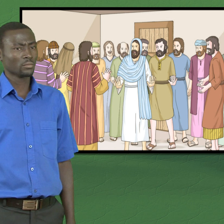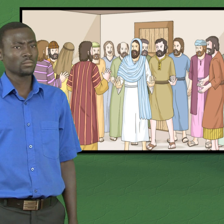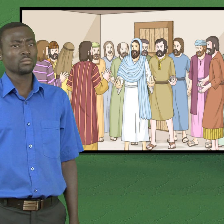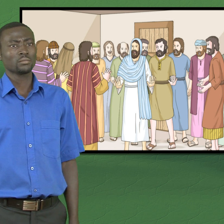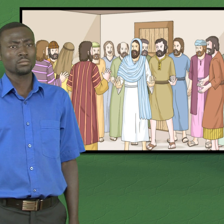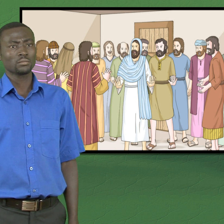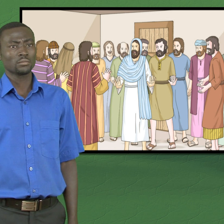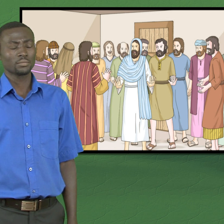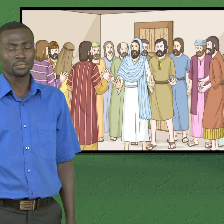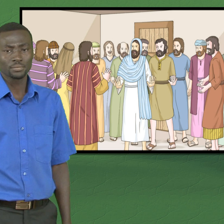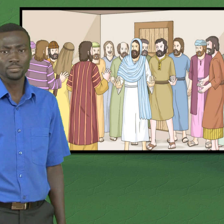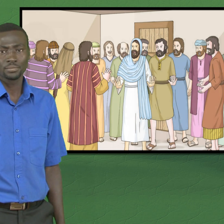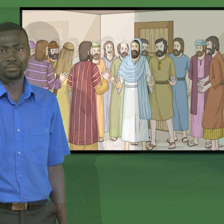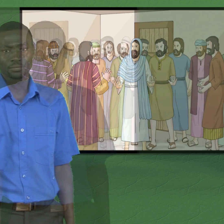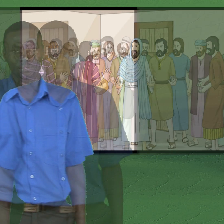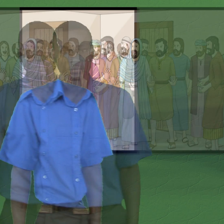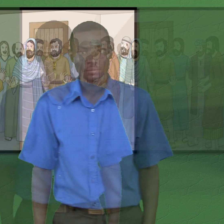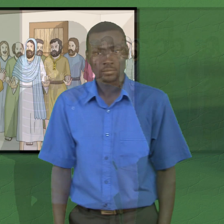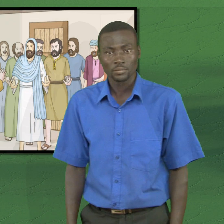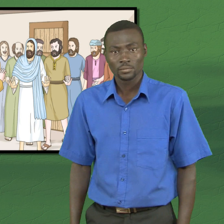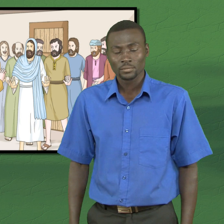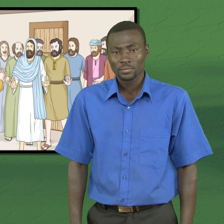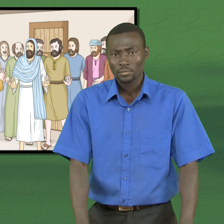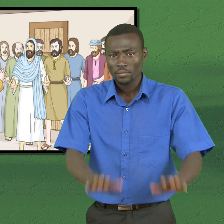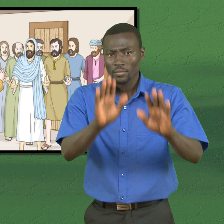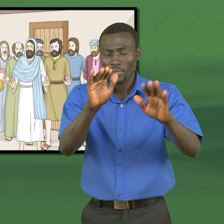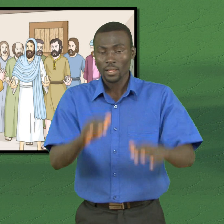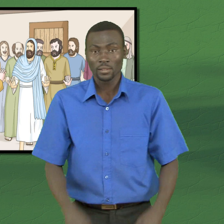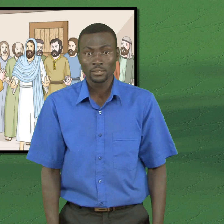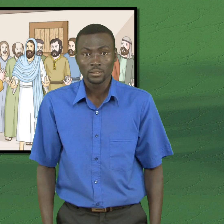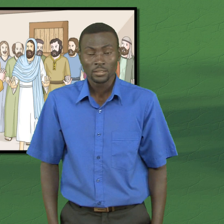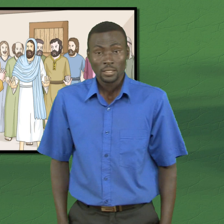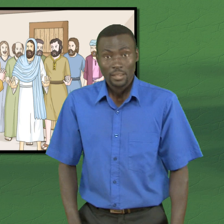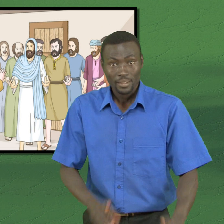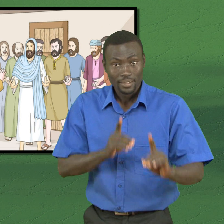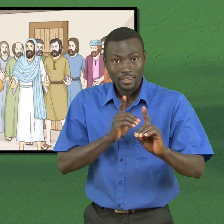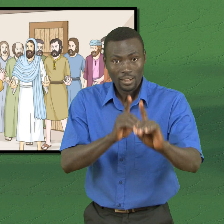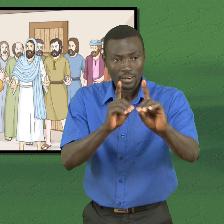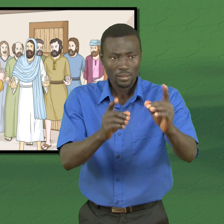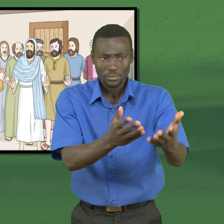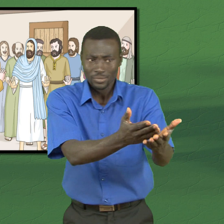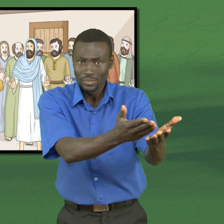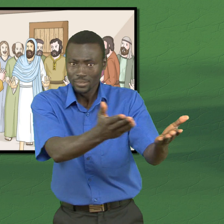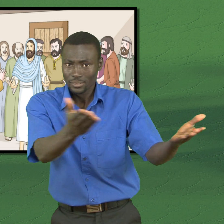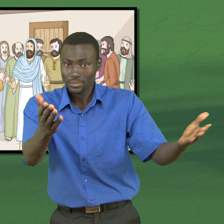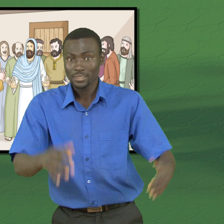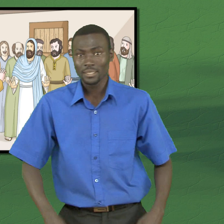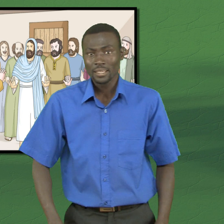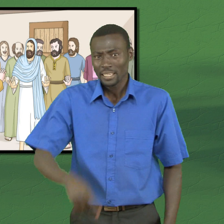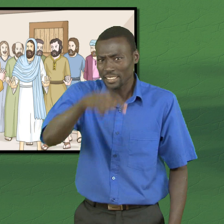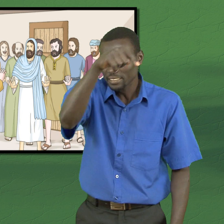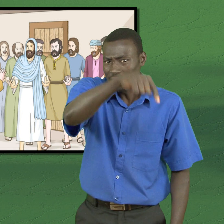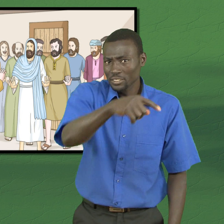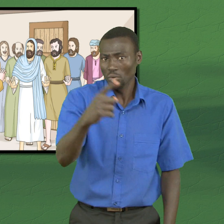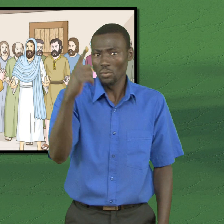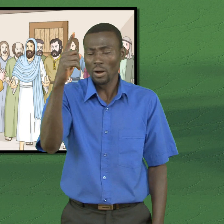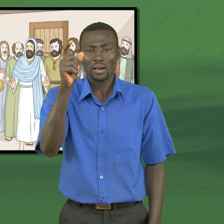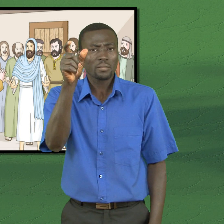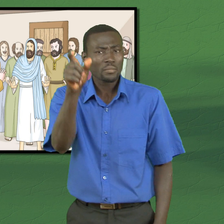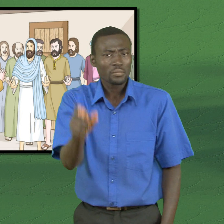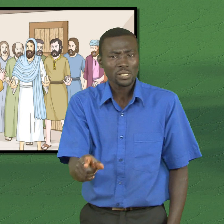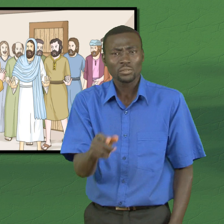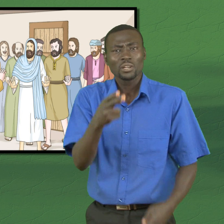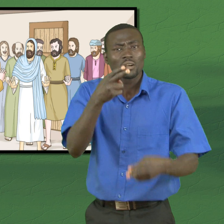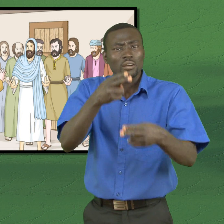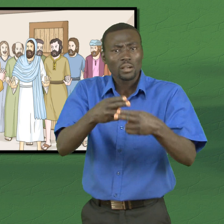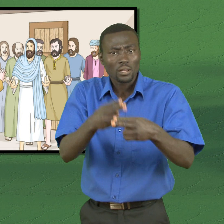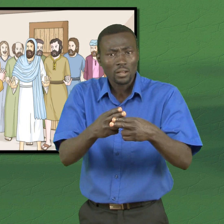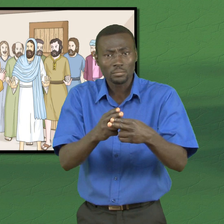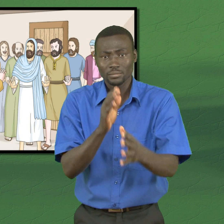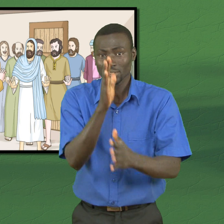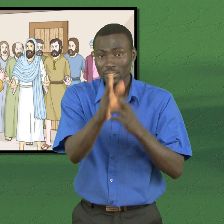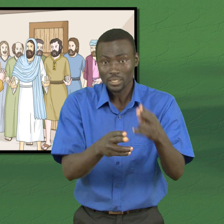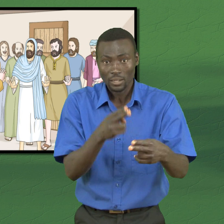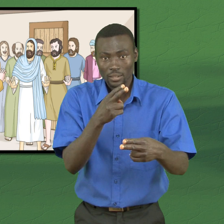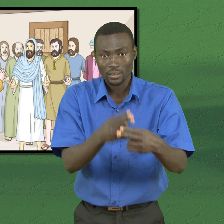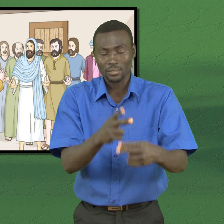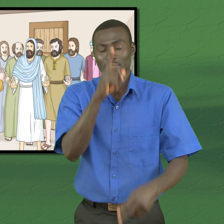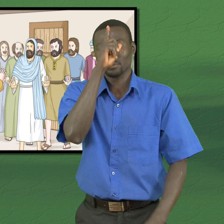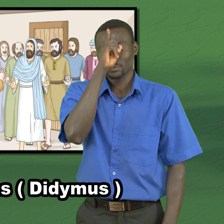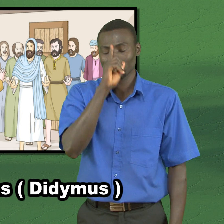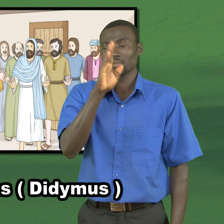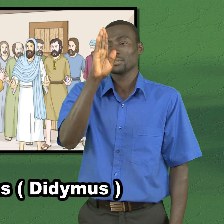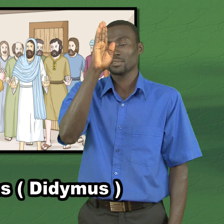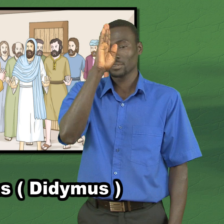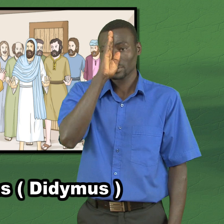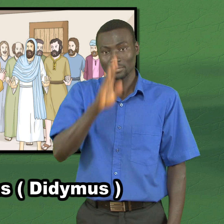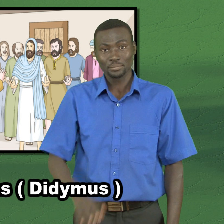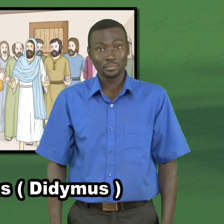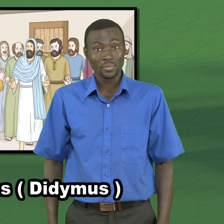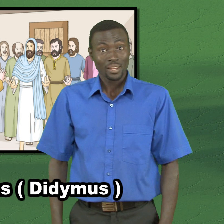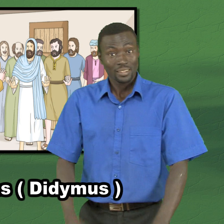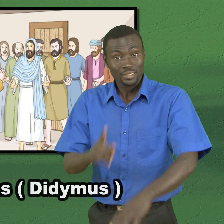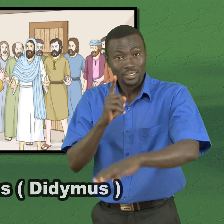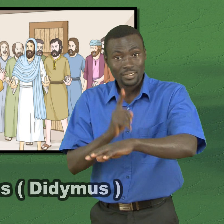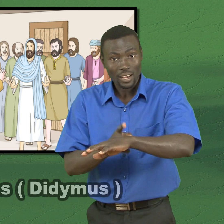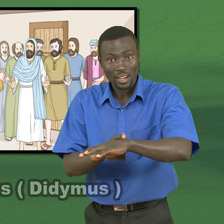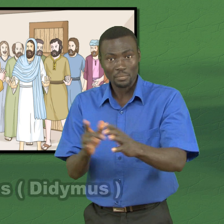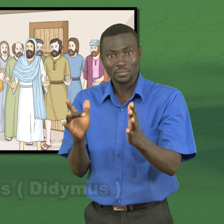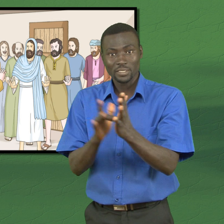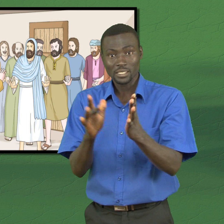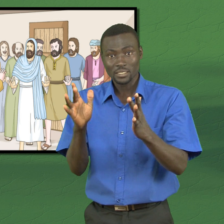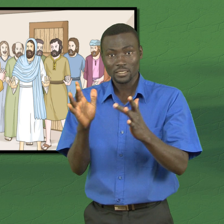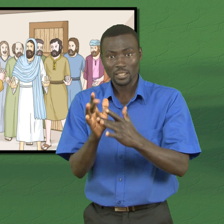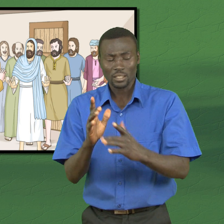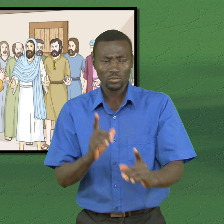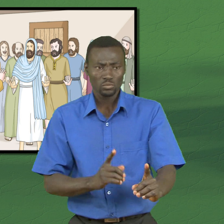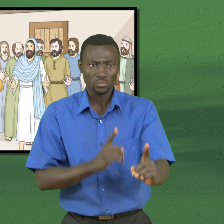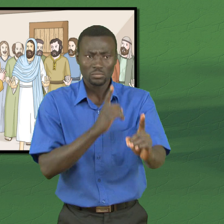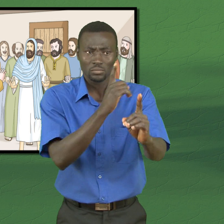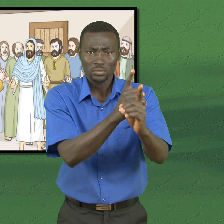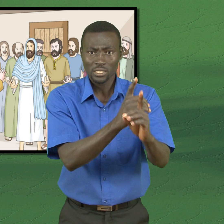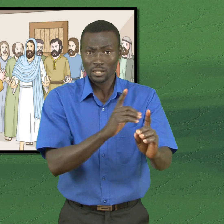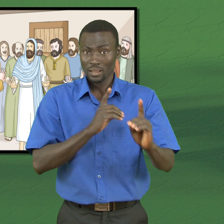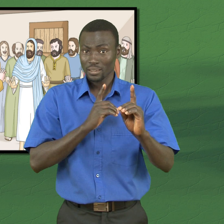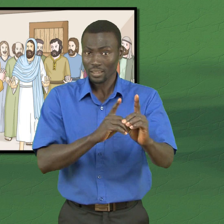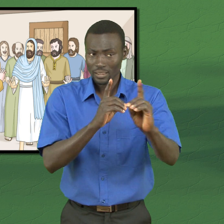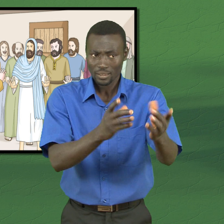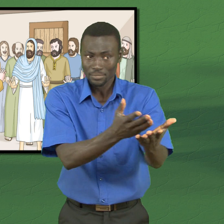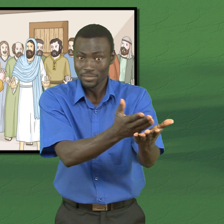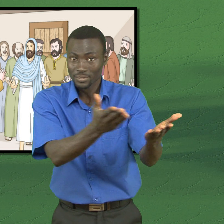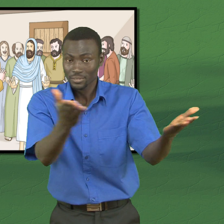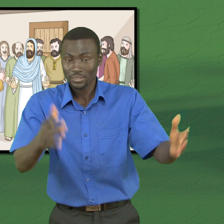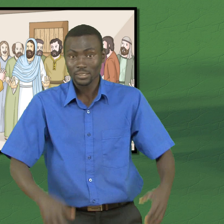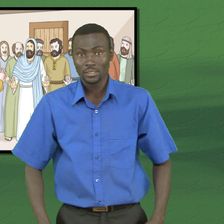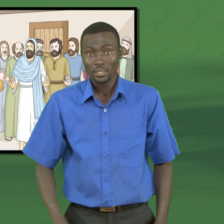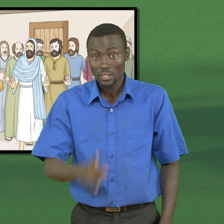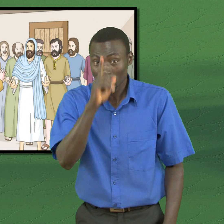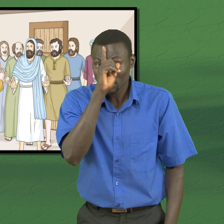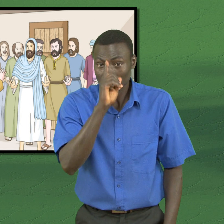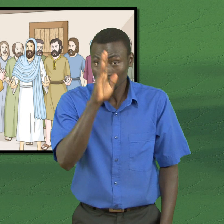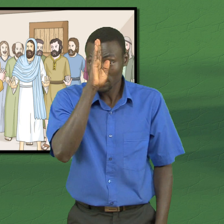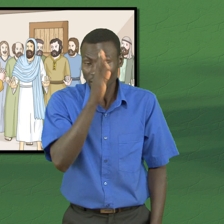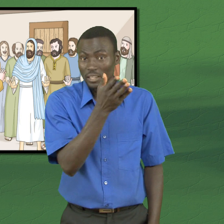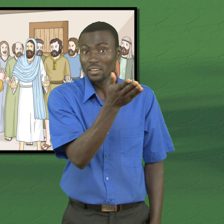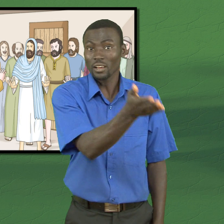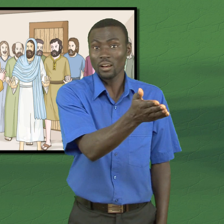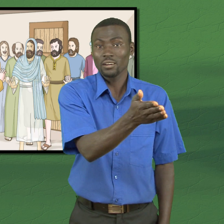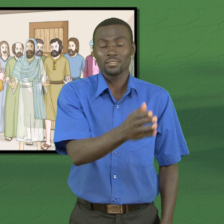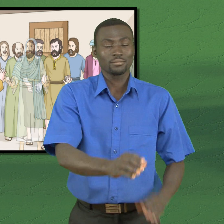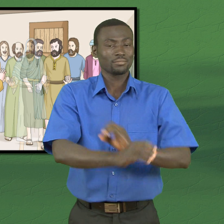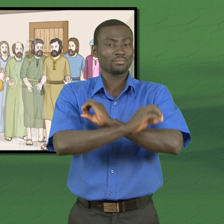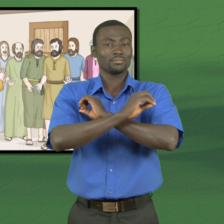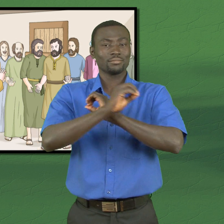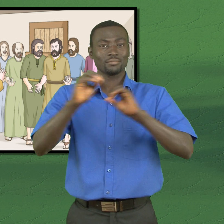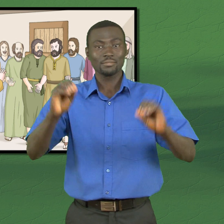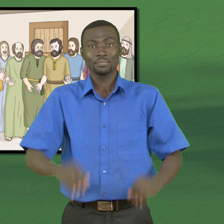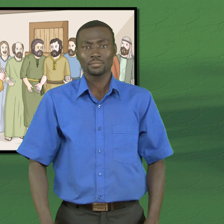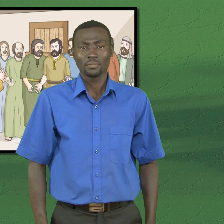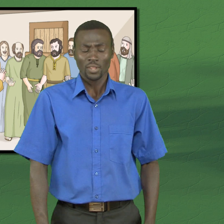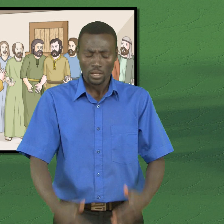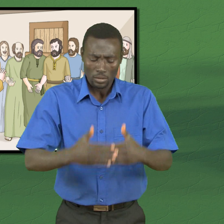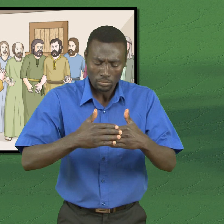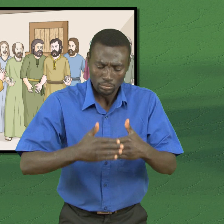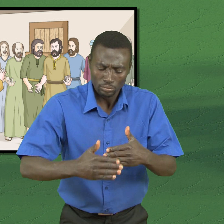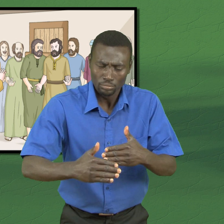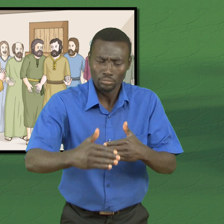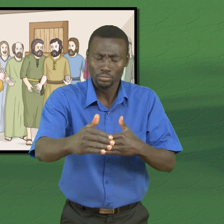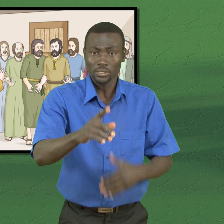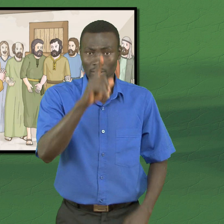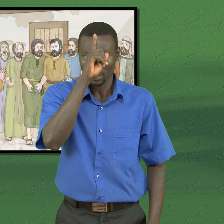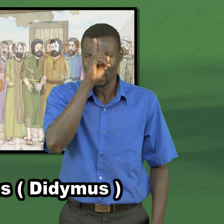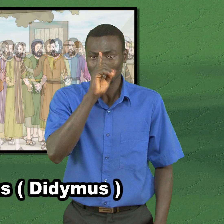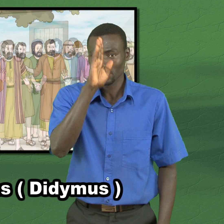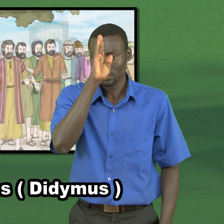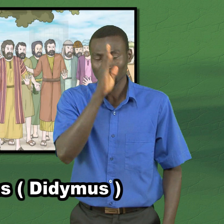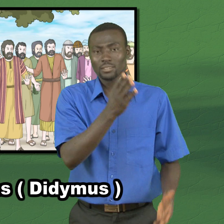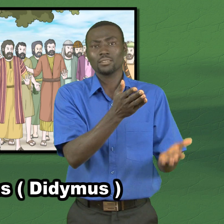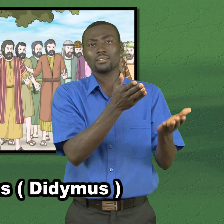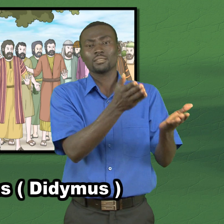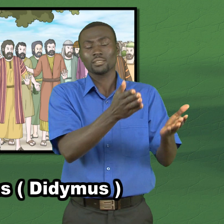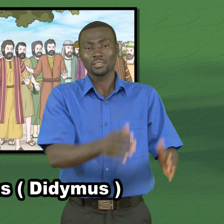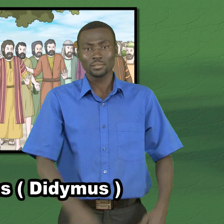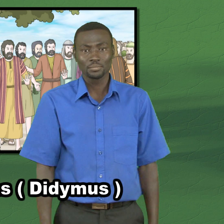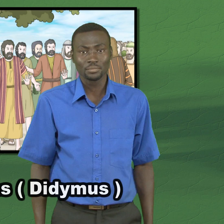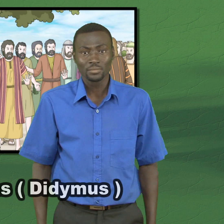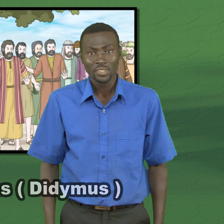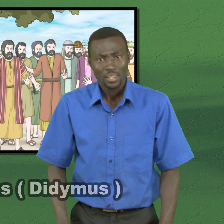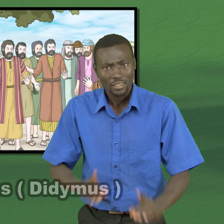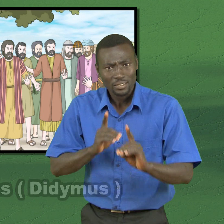Now Thomas called Didymus, one of the Twelve, was not with the disciples when Jesus came.